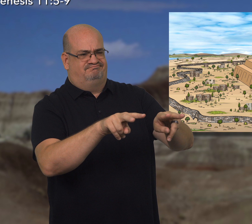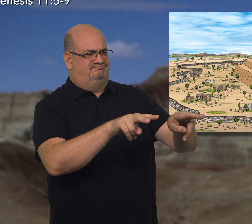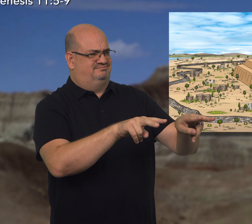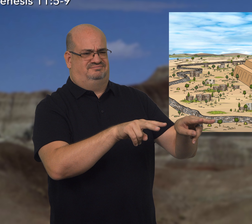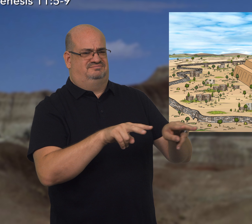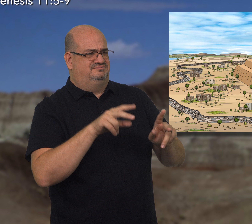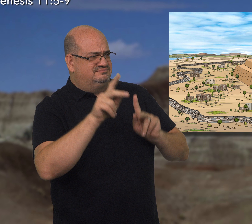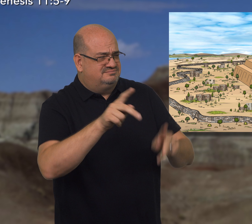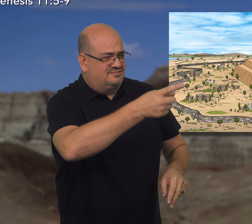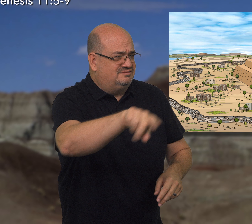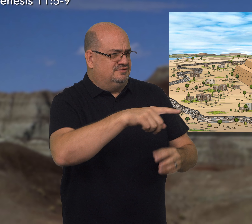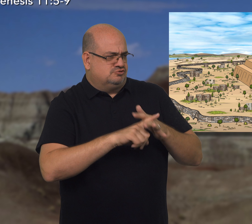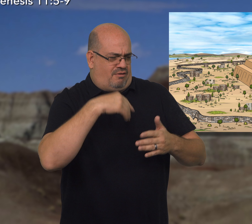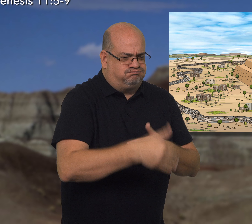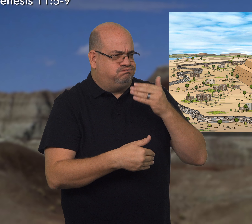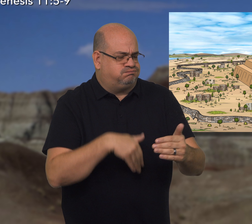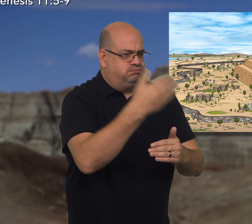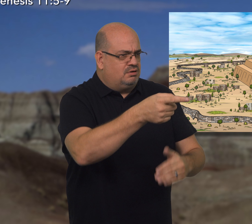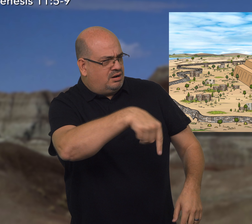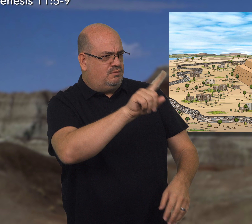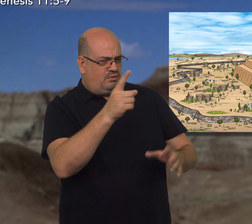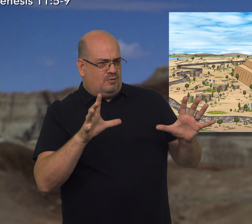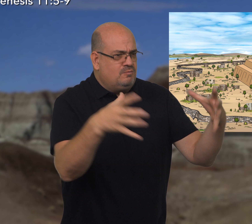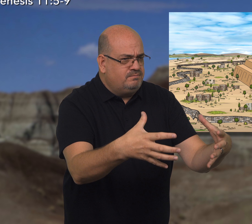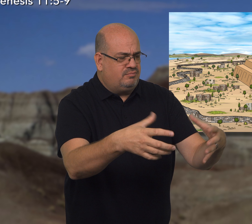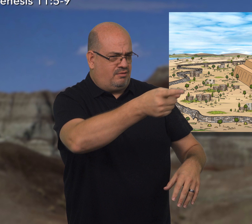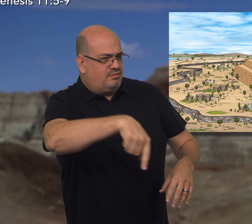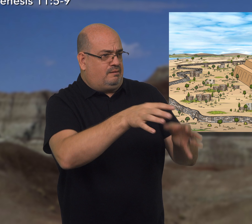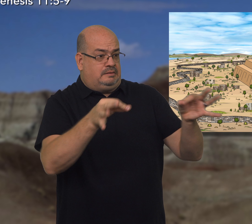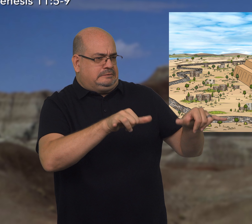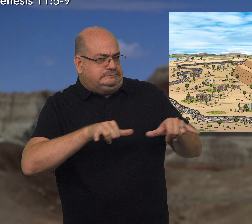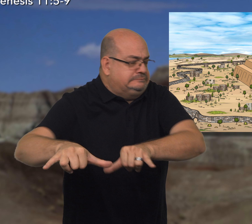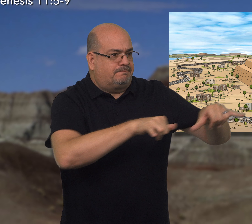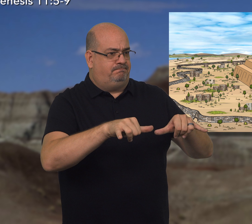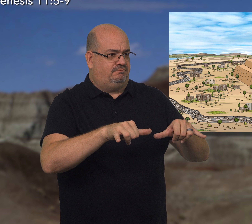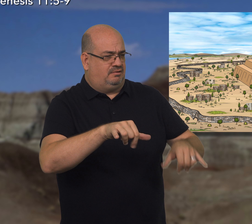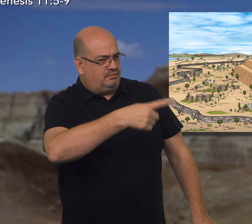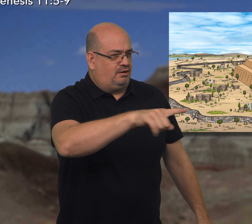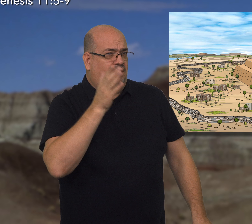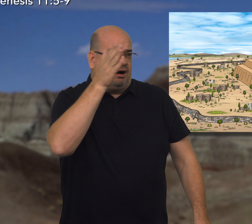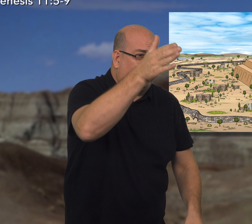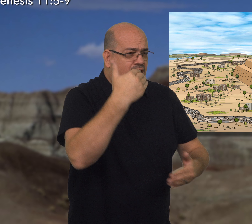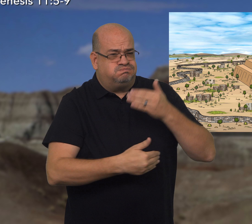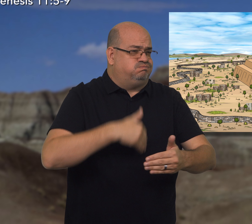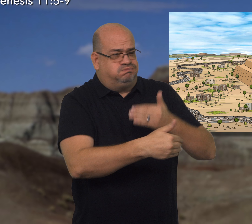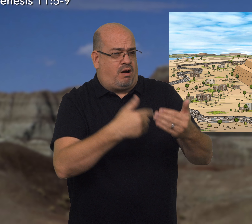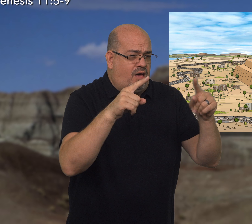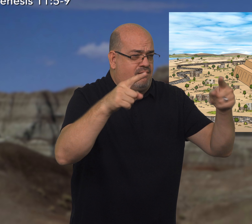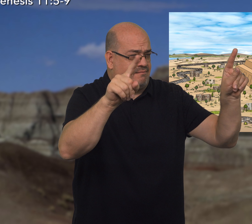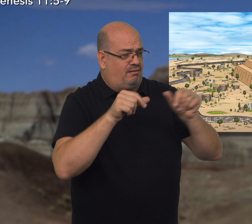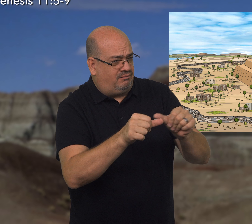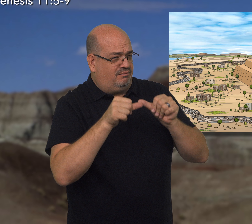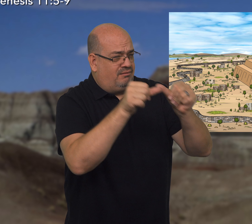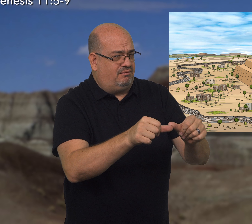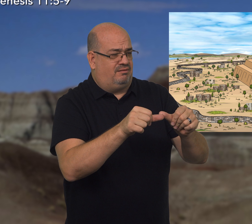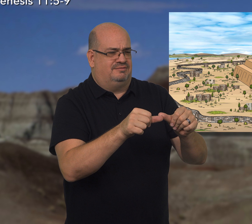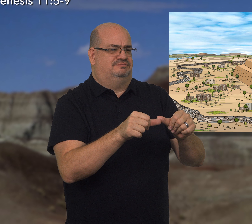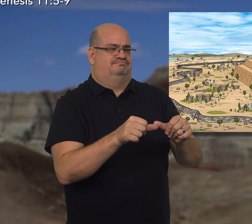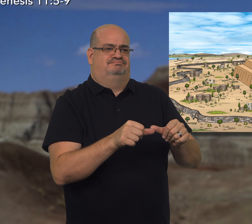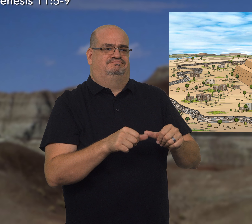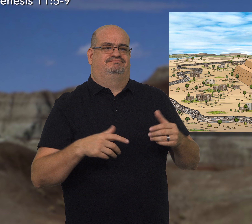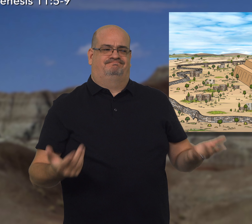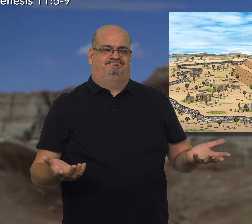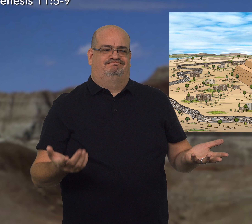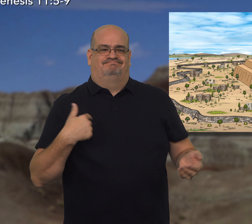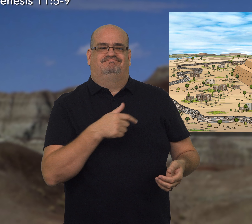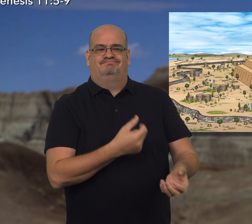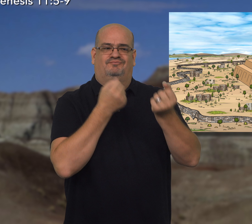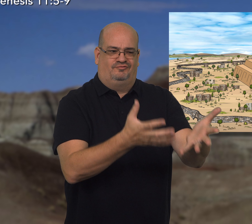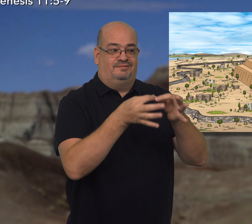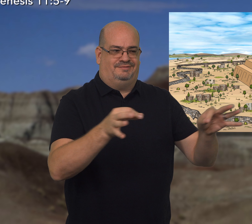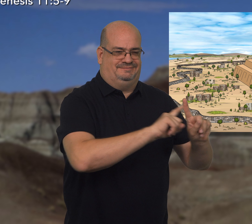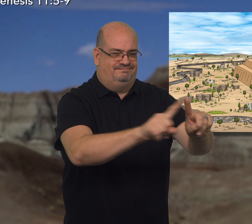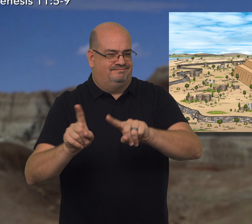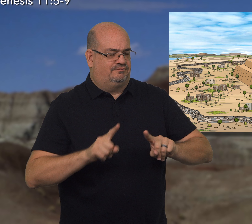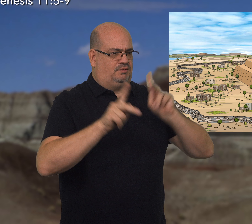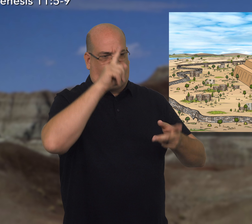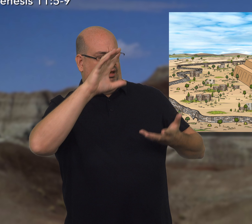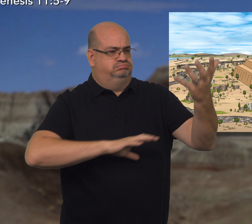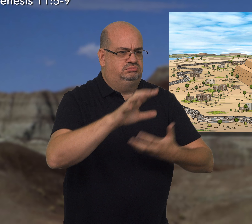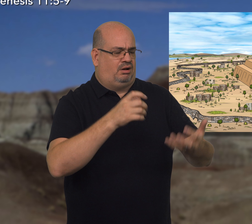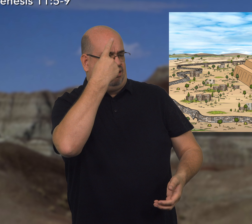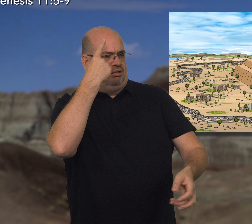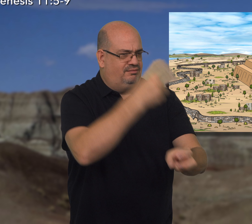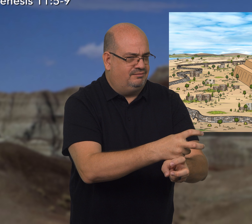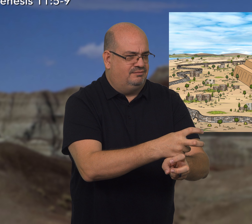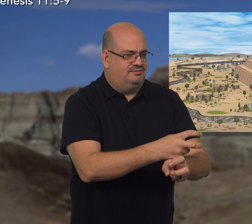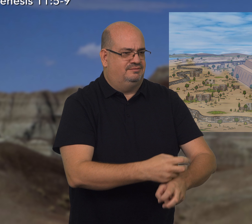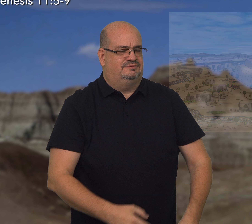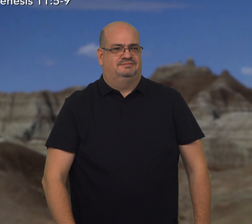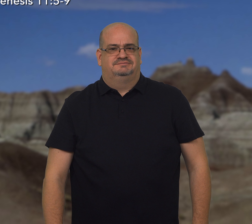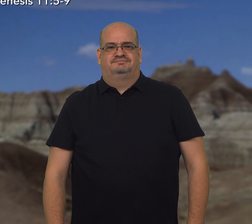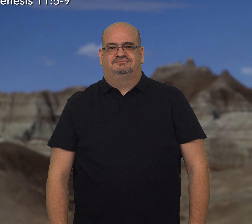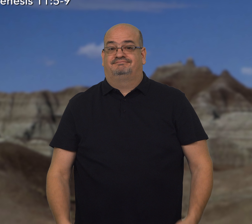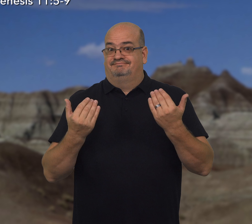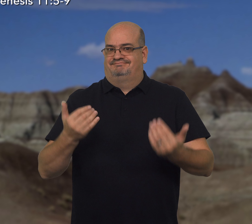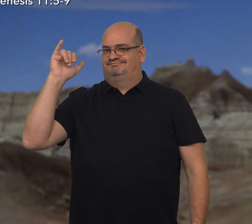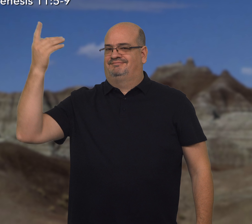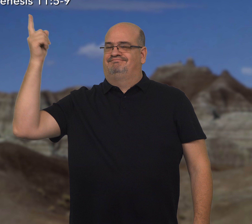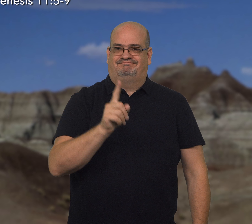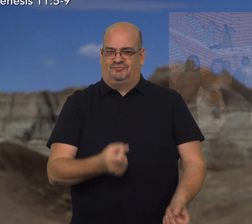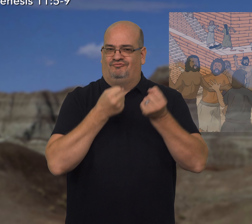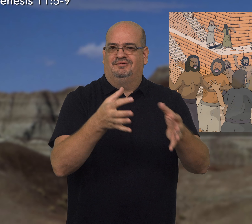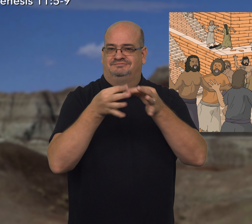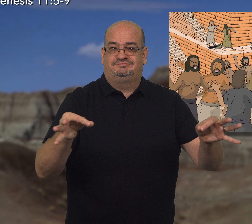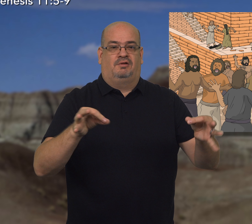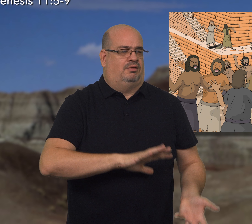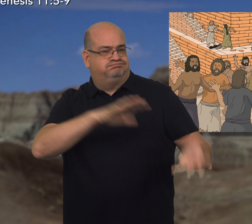And the LORD said, “If they have begun to do this as one people speaking the same language, then nothing they devise will be beyond them.